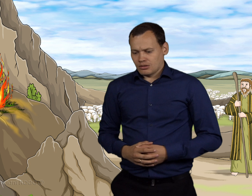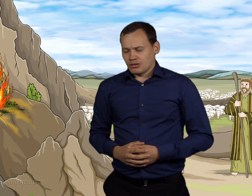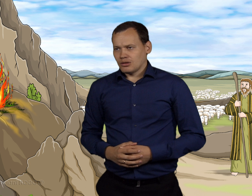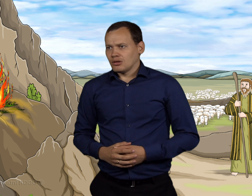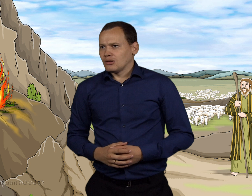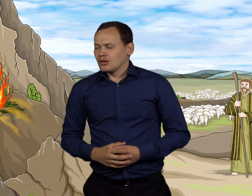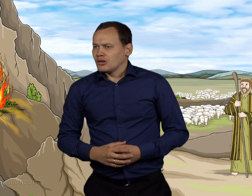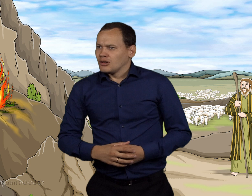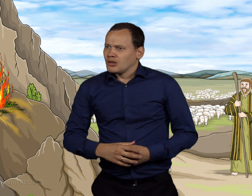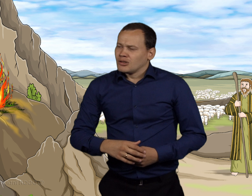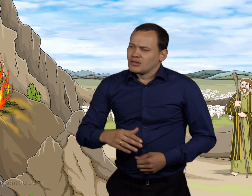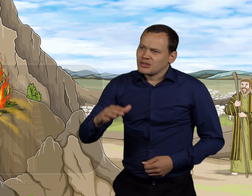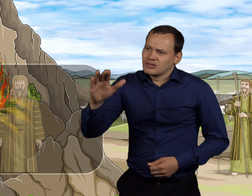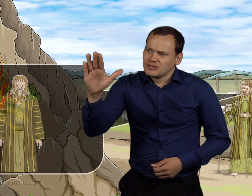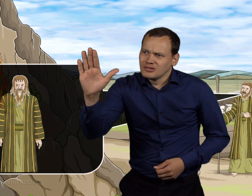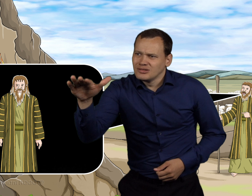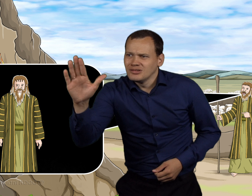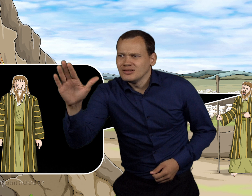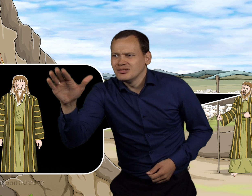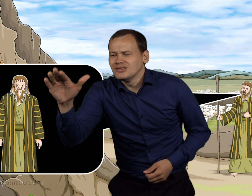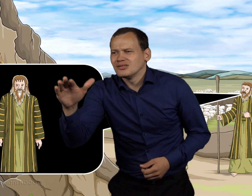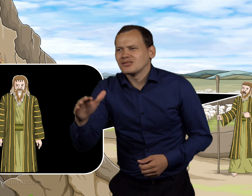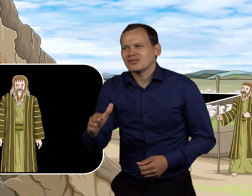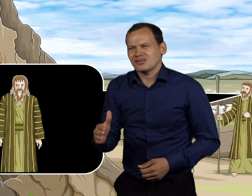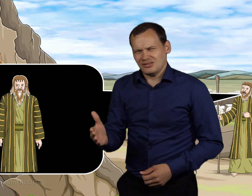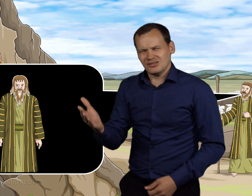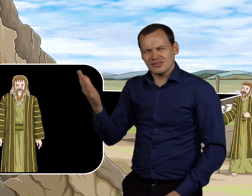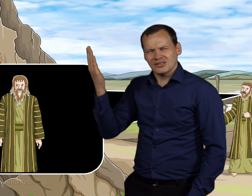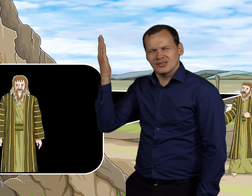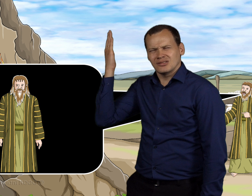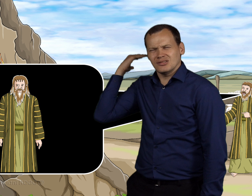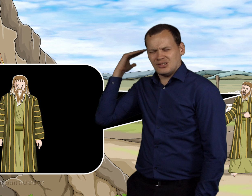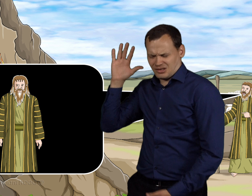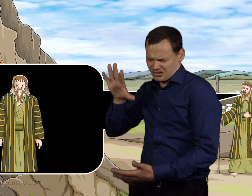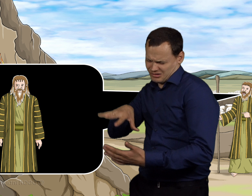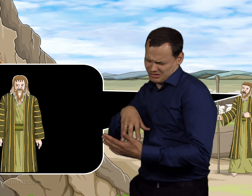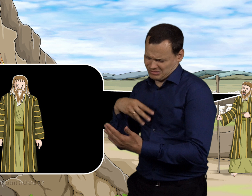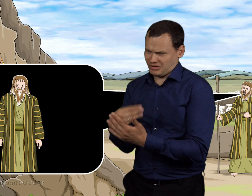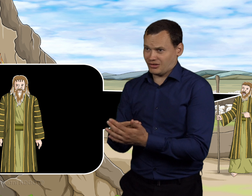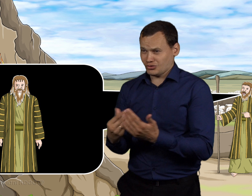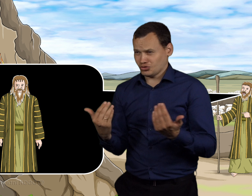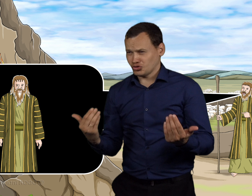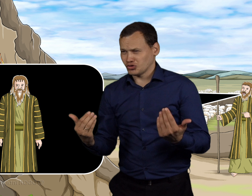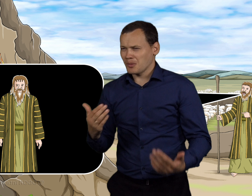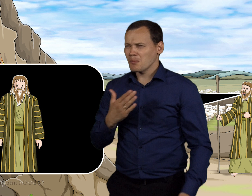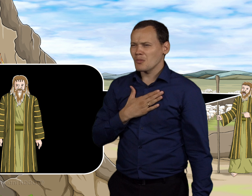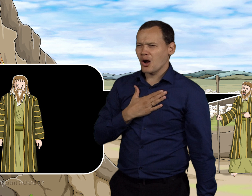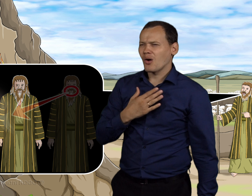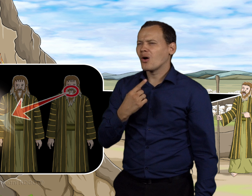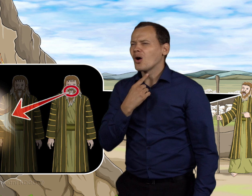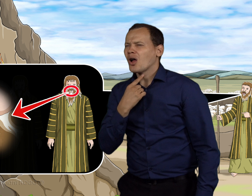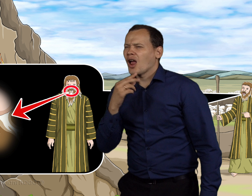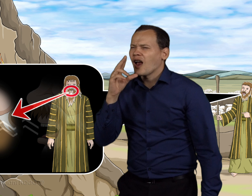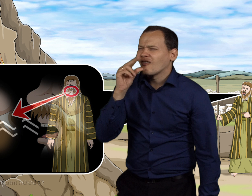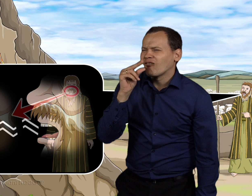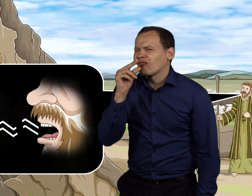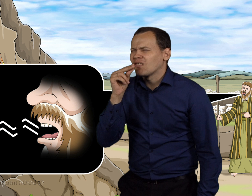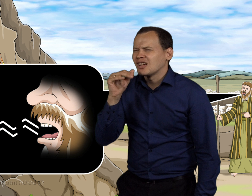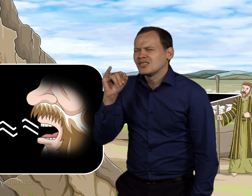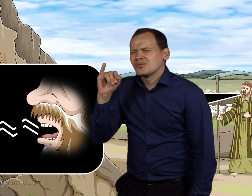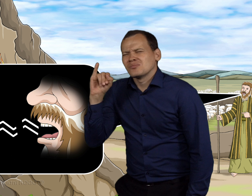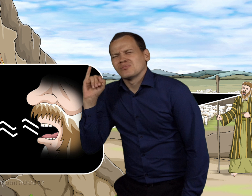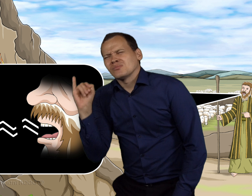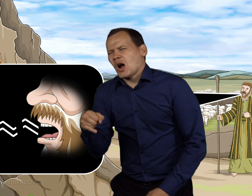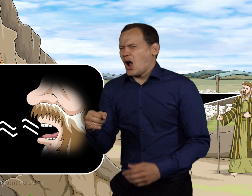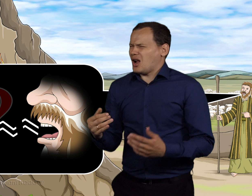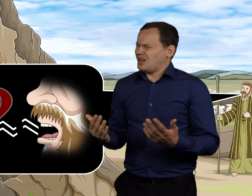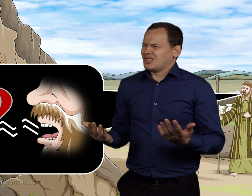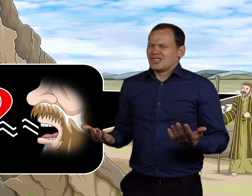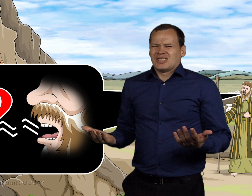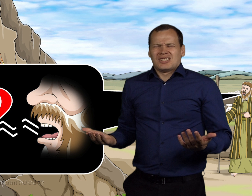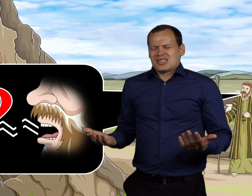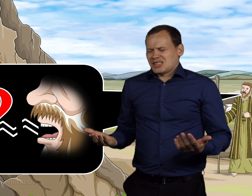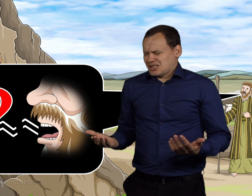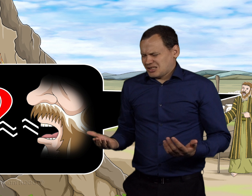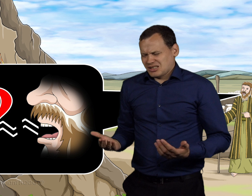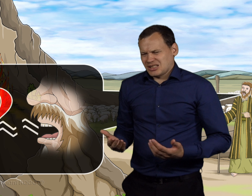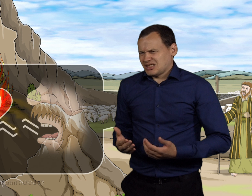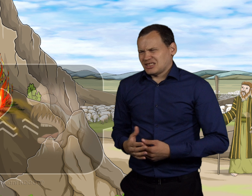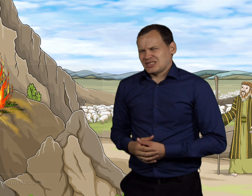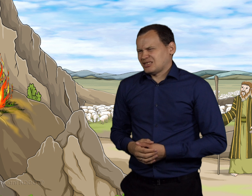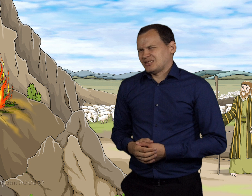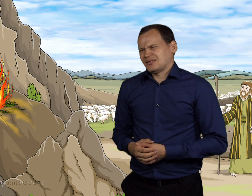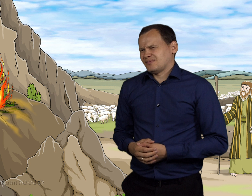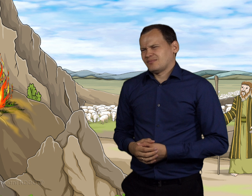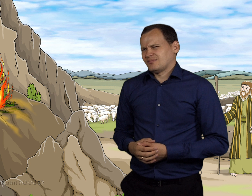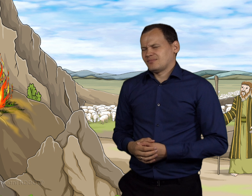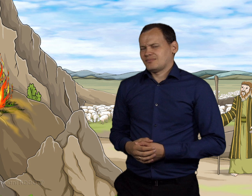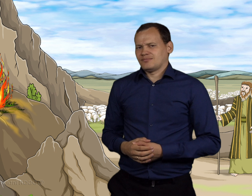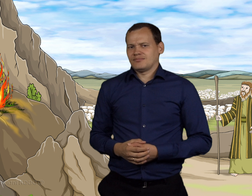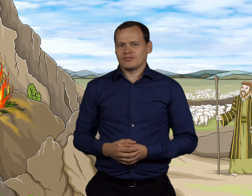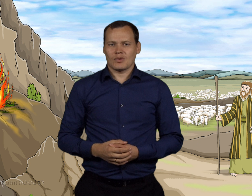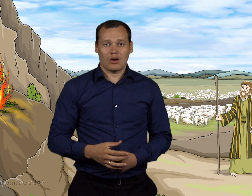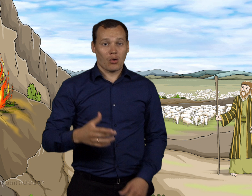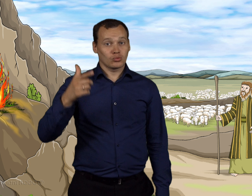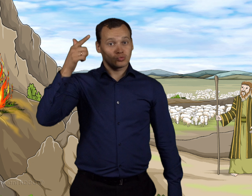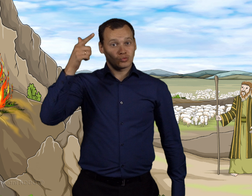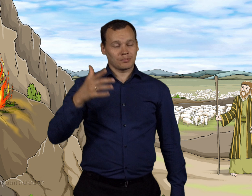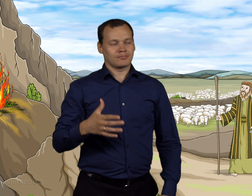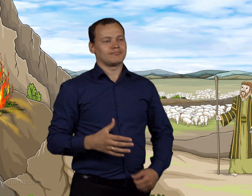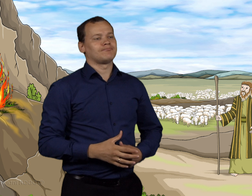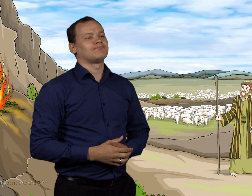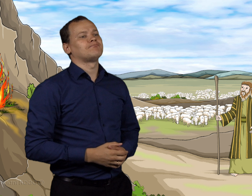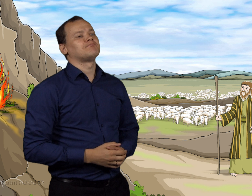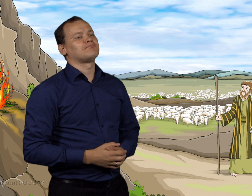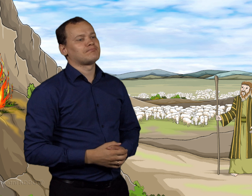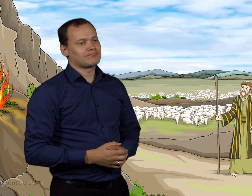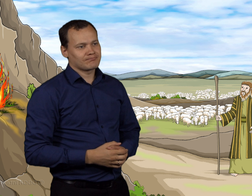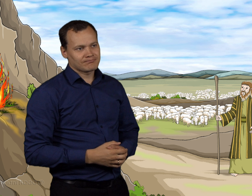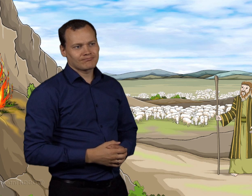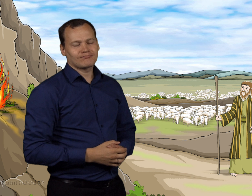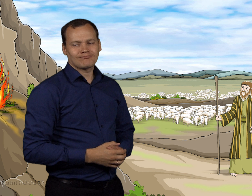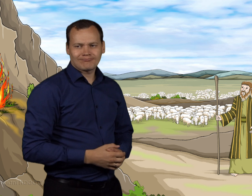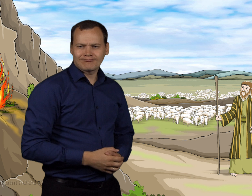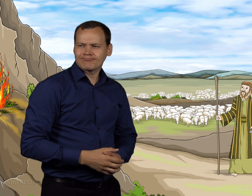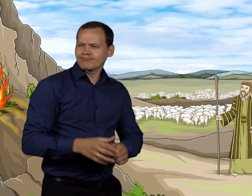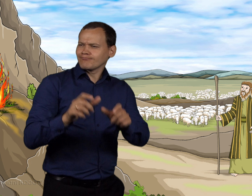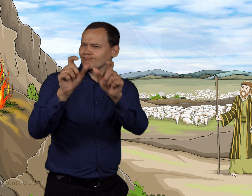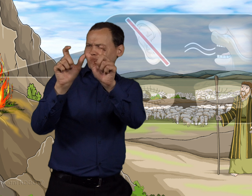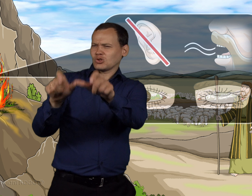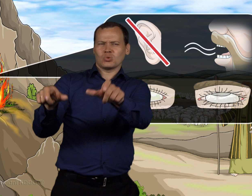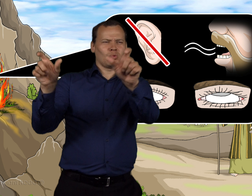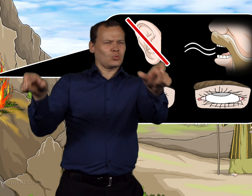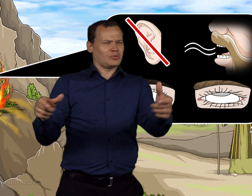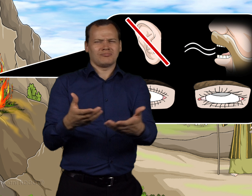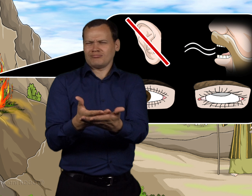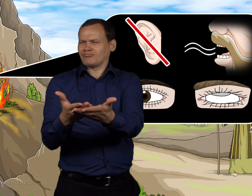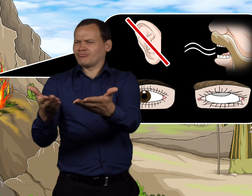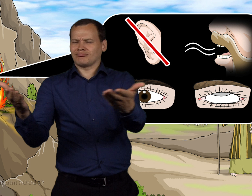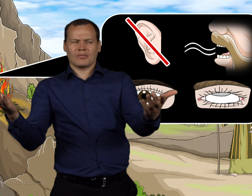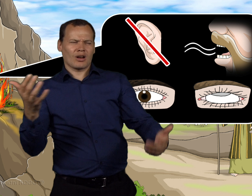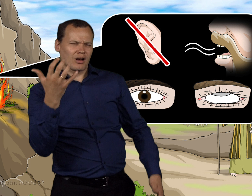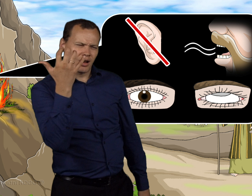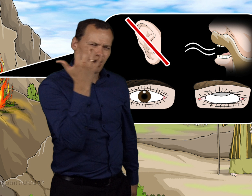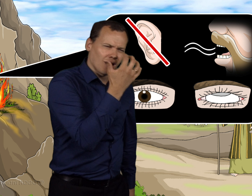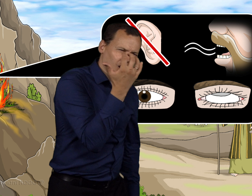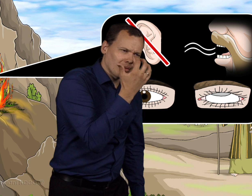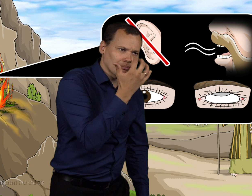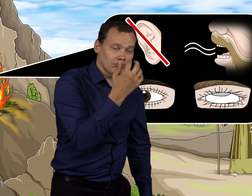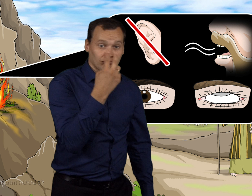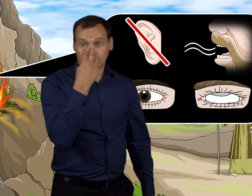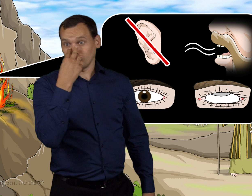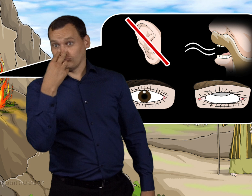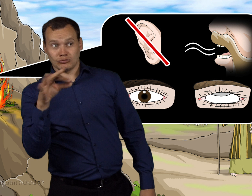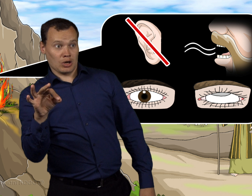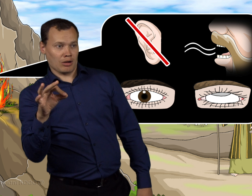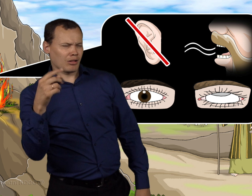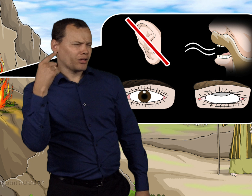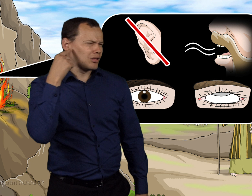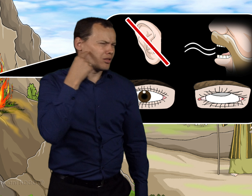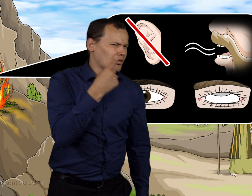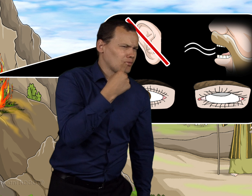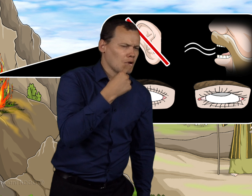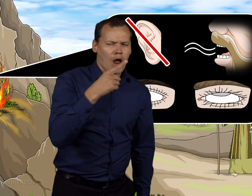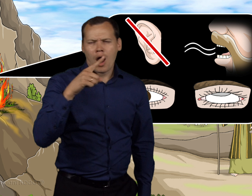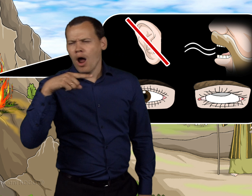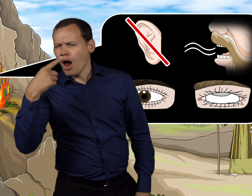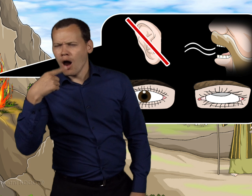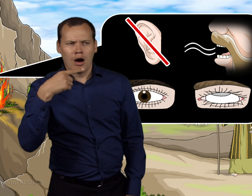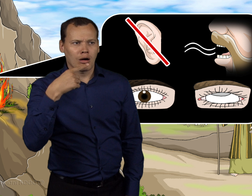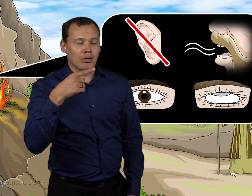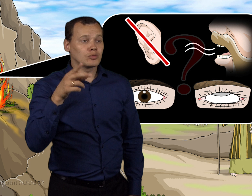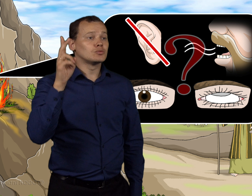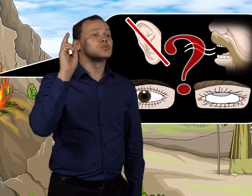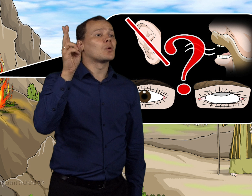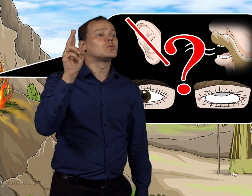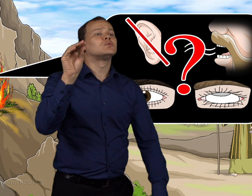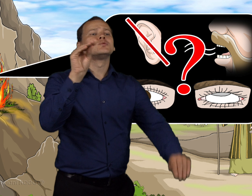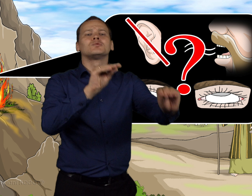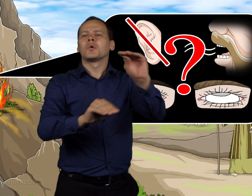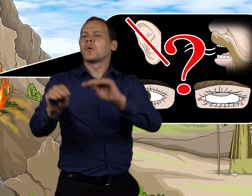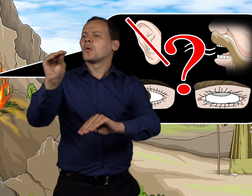“Please, Lord,” Moses replied, “I have never been eloquent, neither in the past nor since You have spoken to Your servant, for I am slow of speech and tongue.” And the LORD said to him, “Who gave man his mouth?